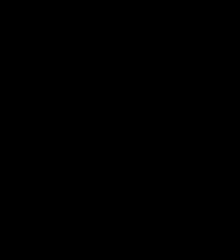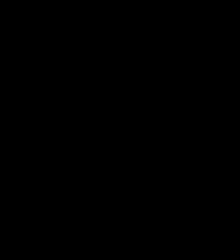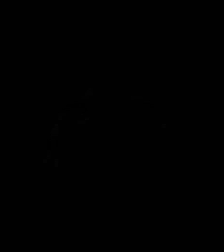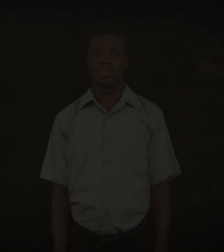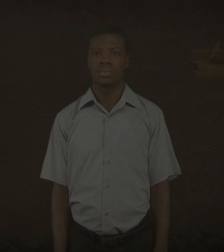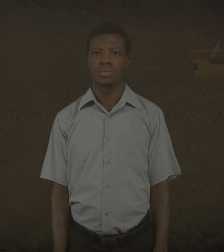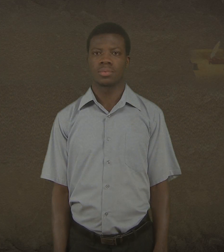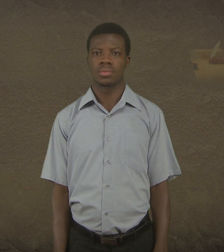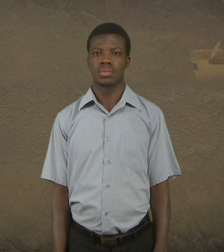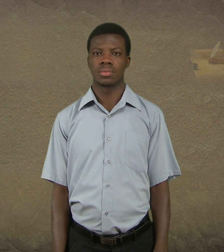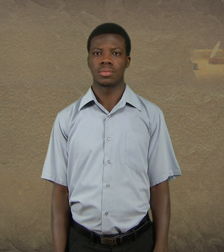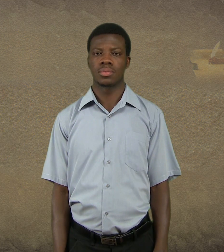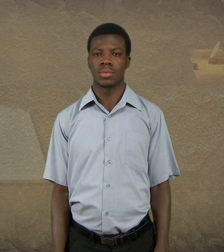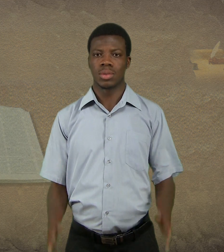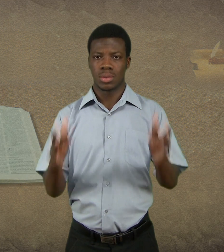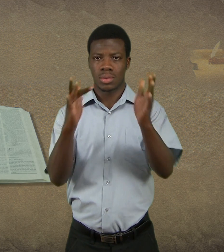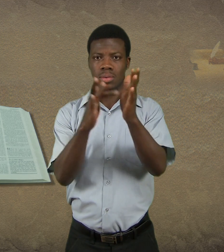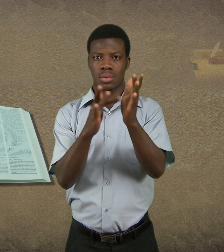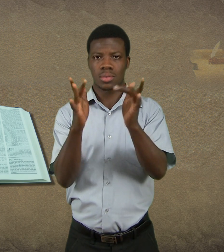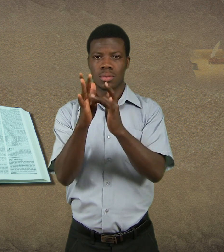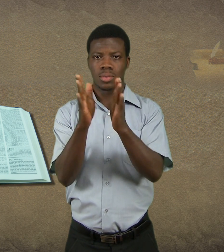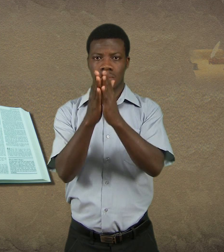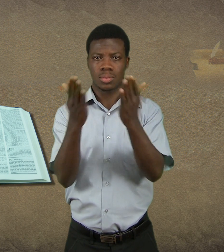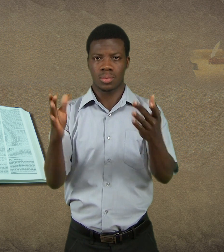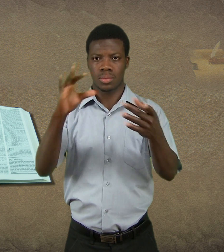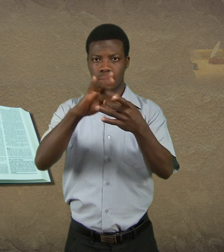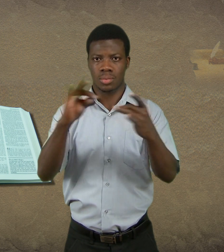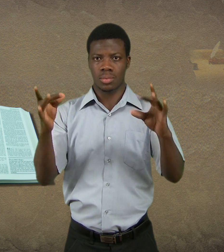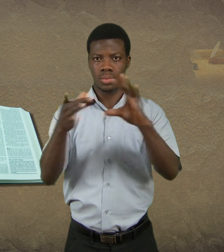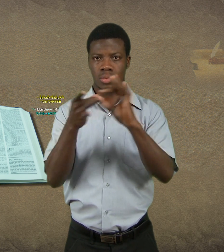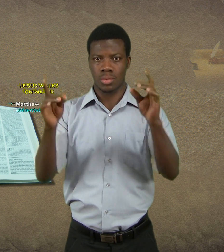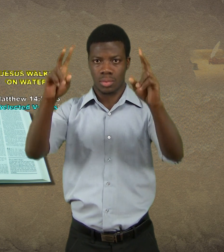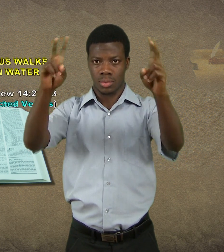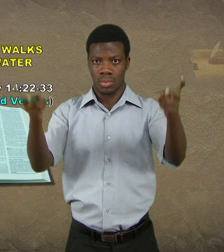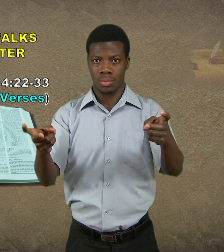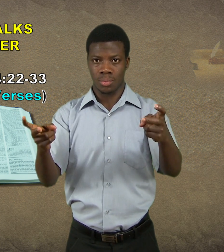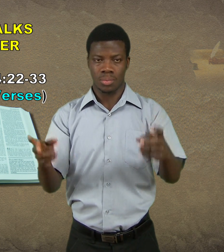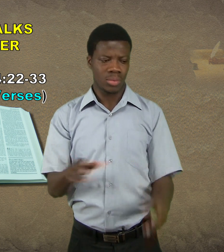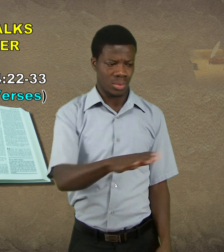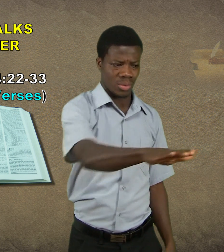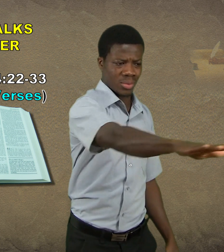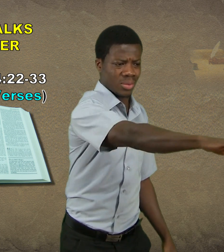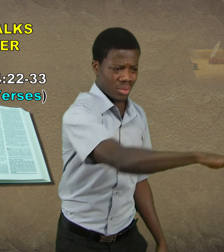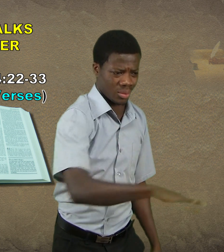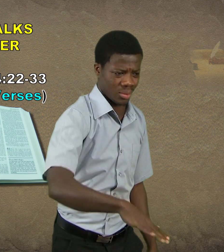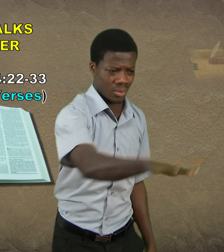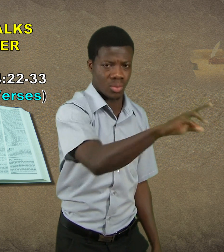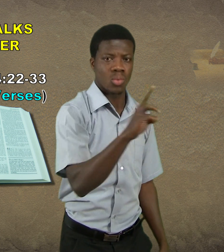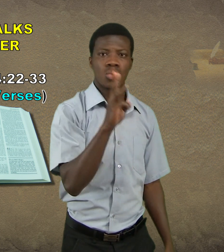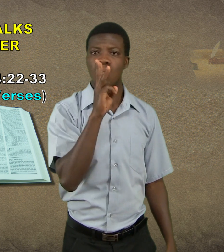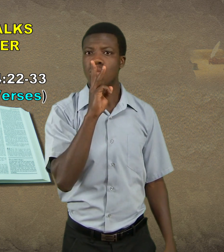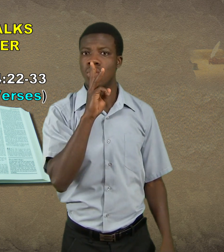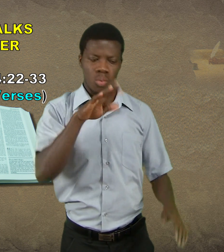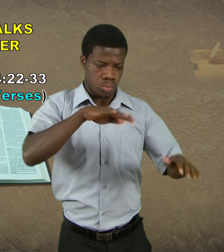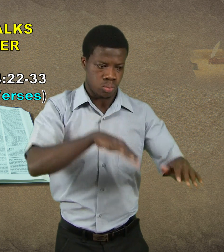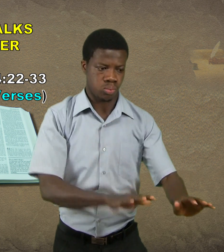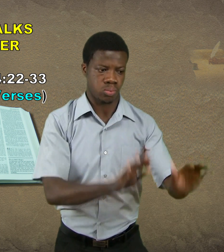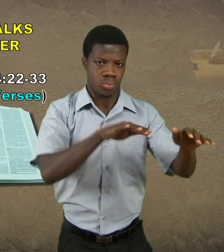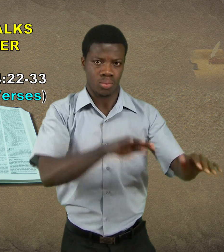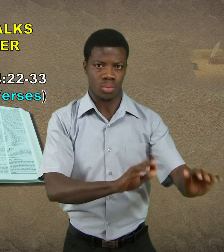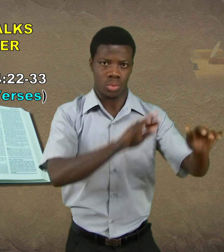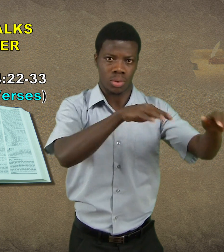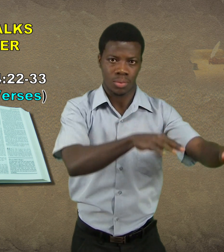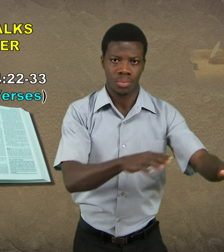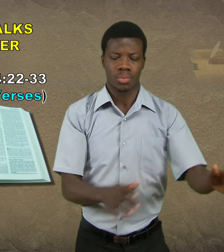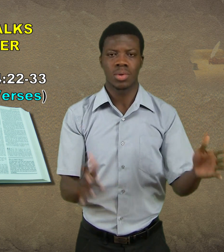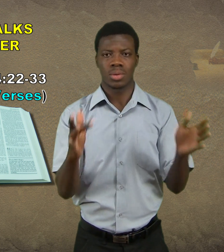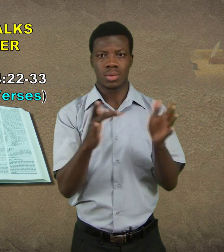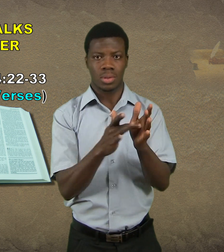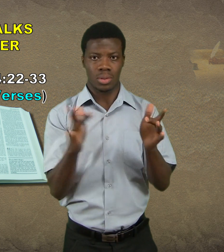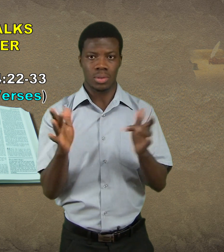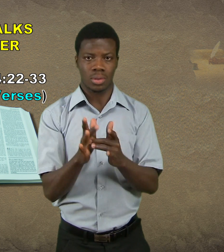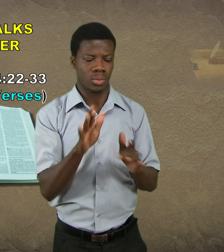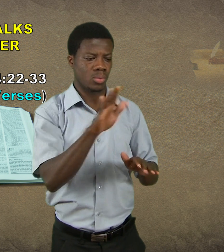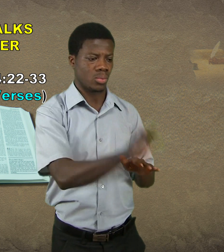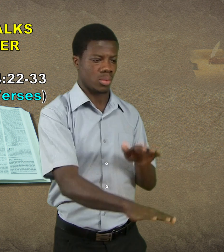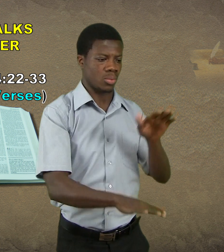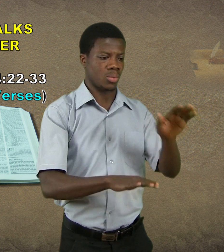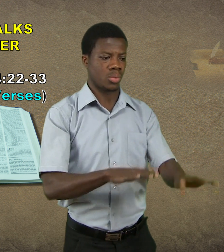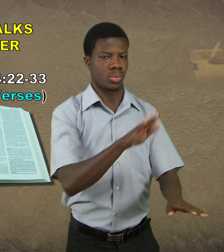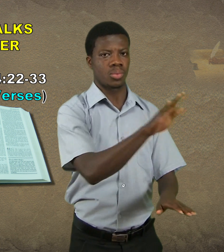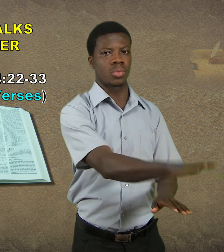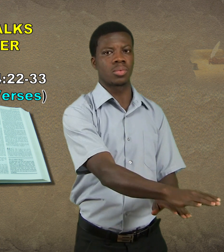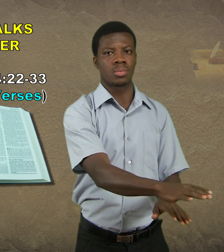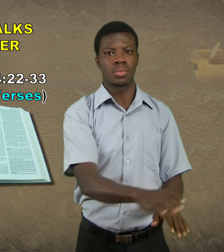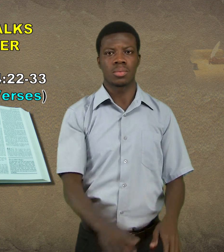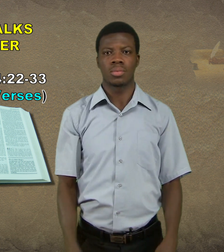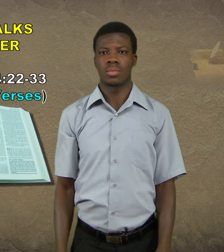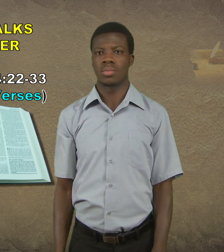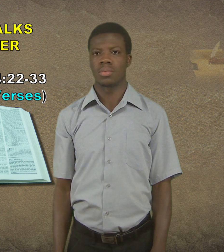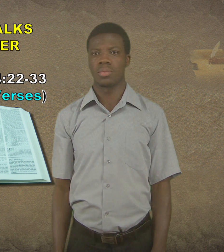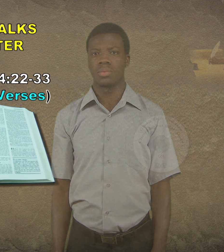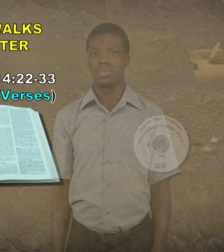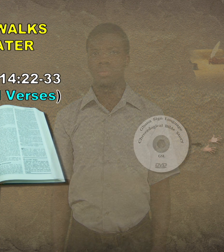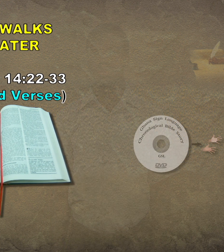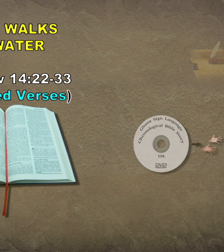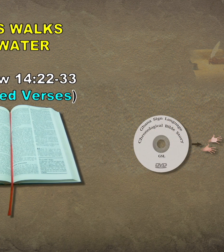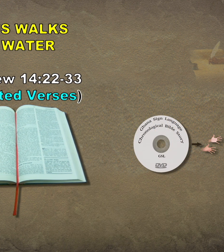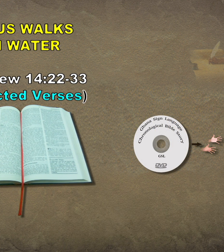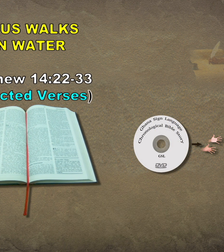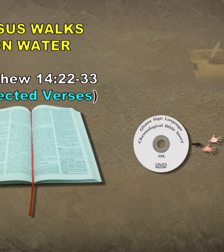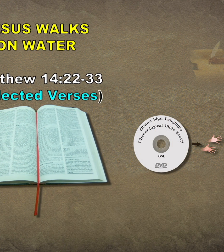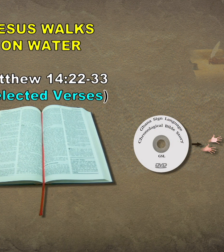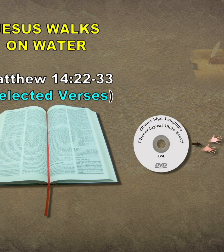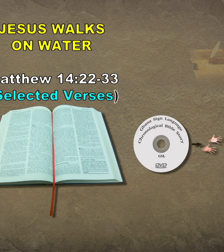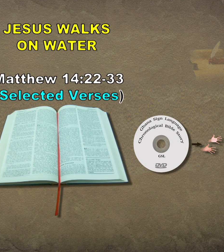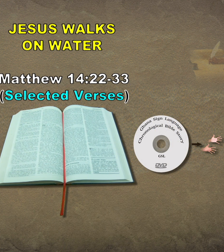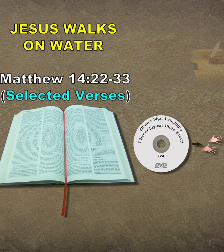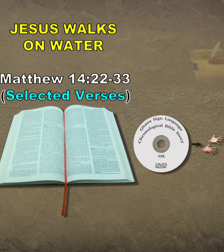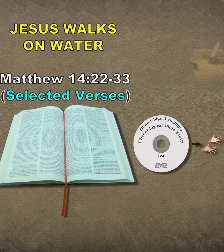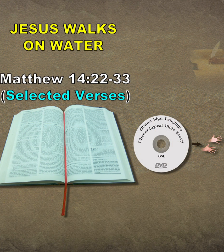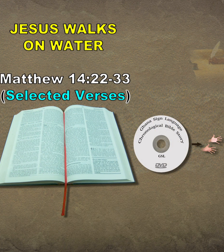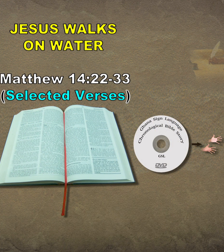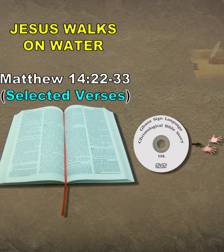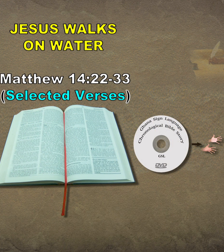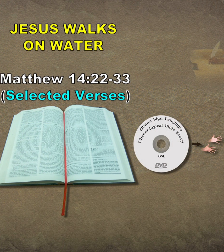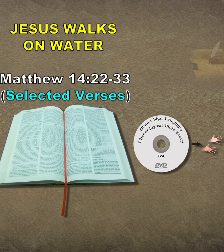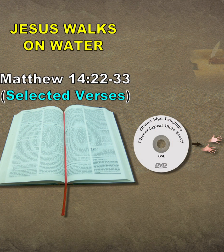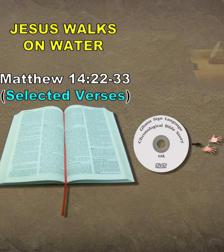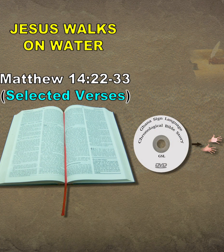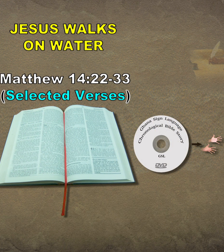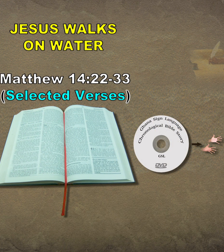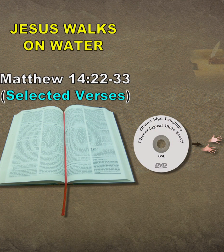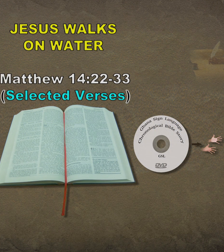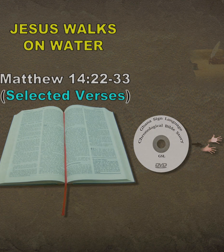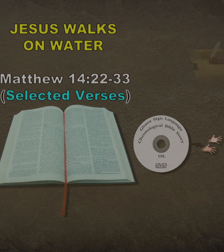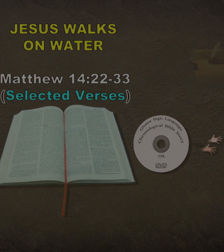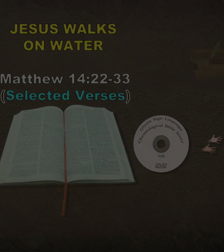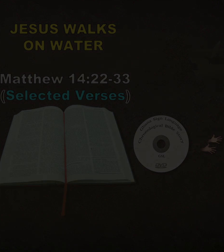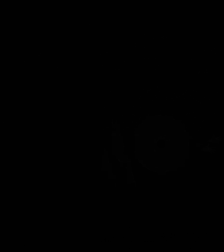Jesus walk on water